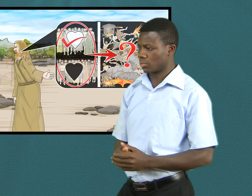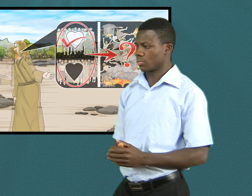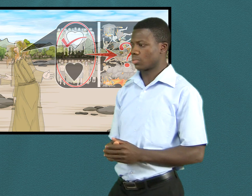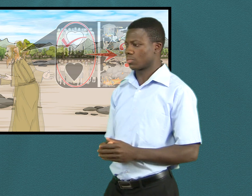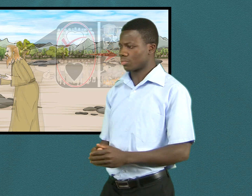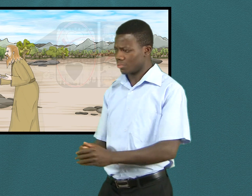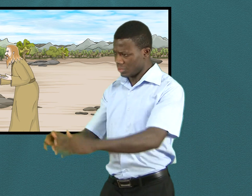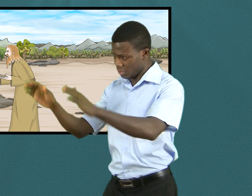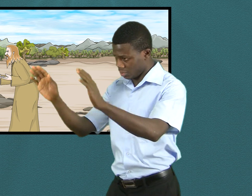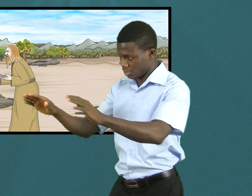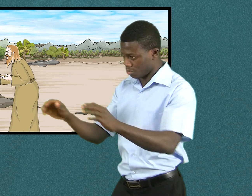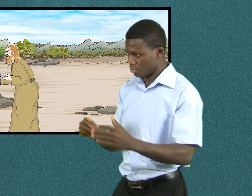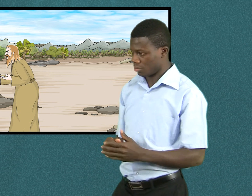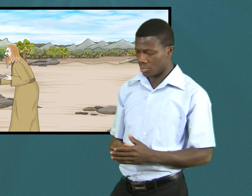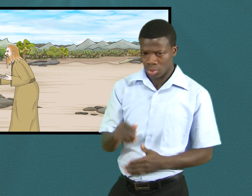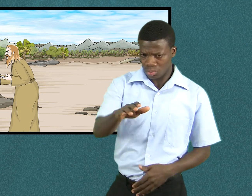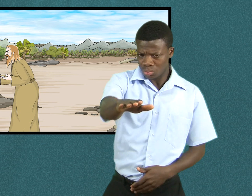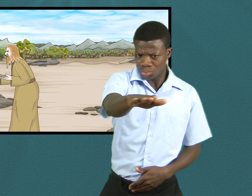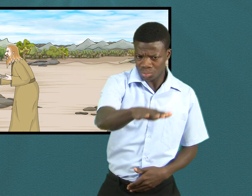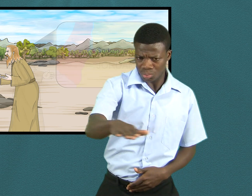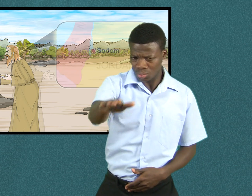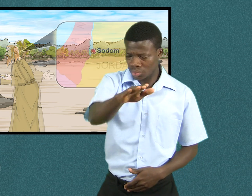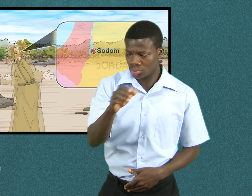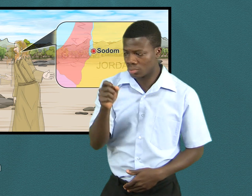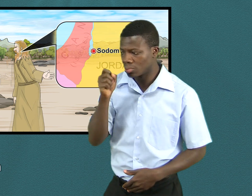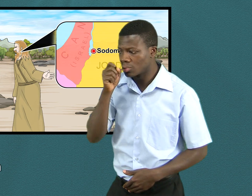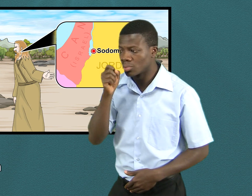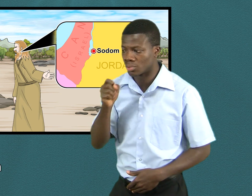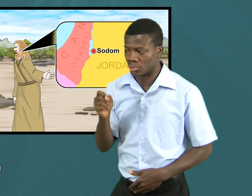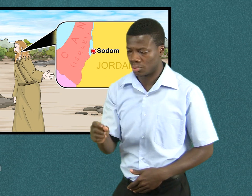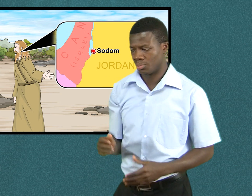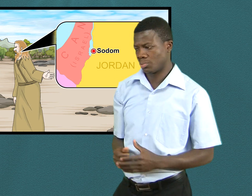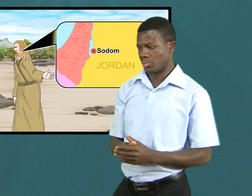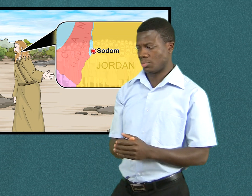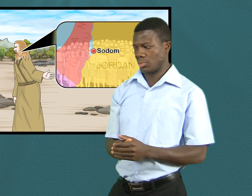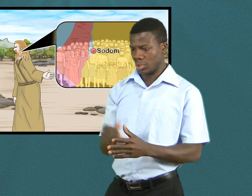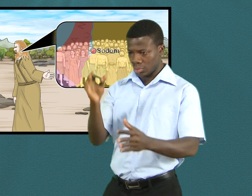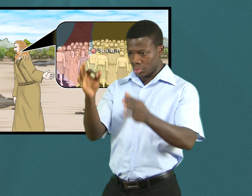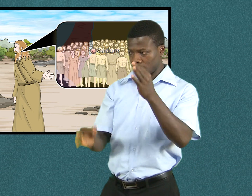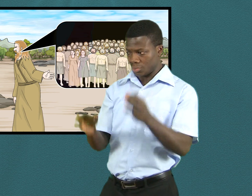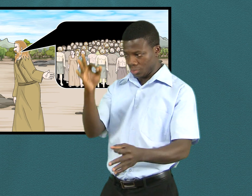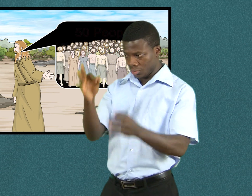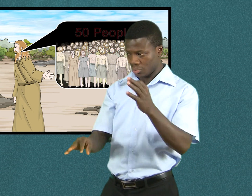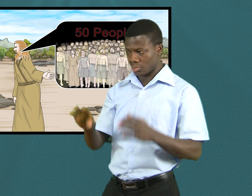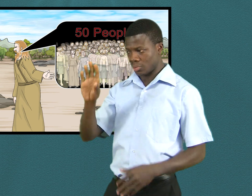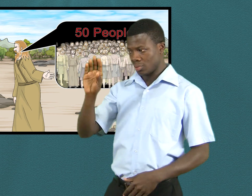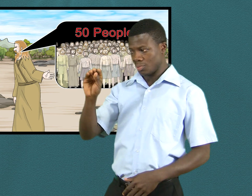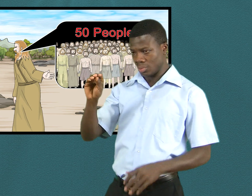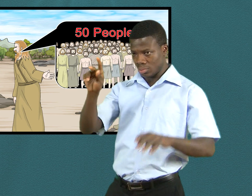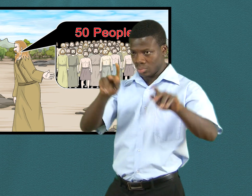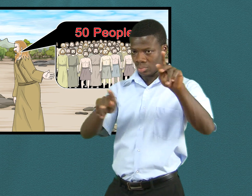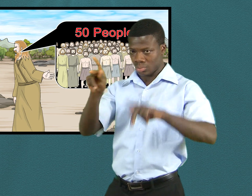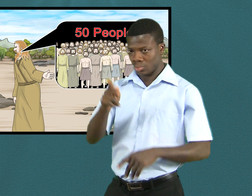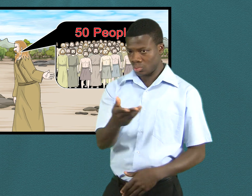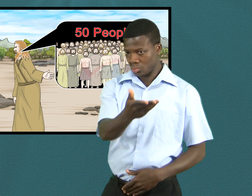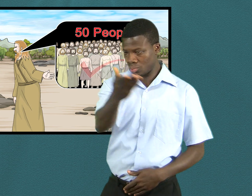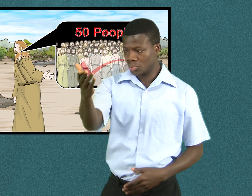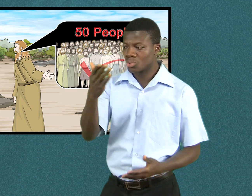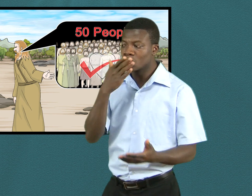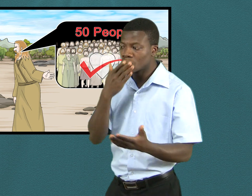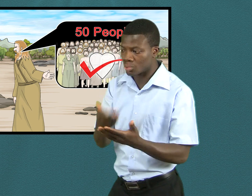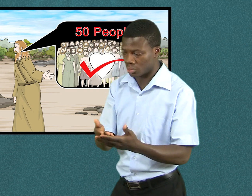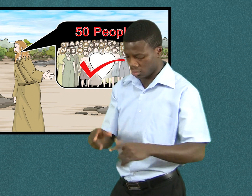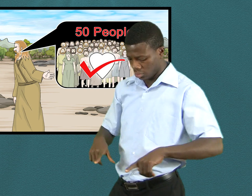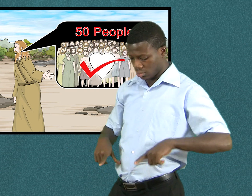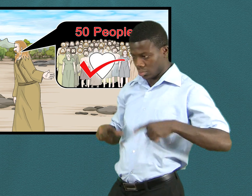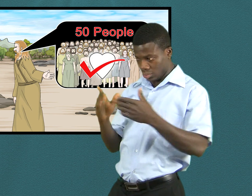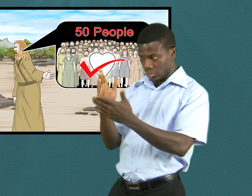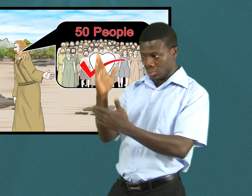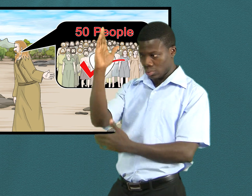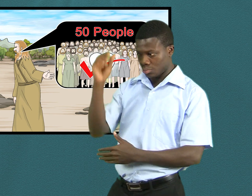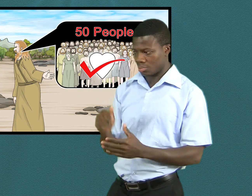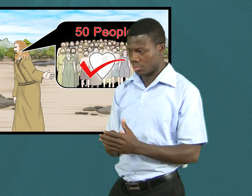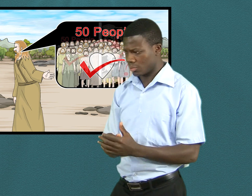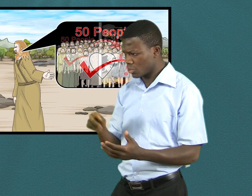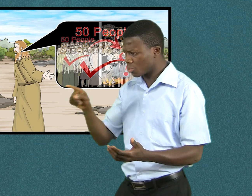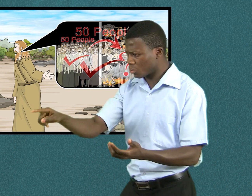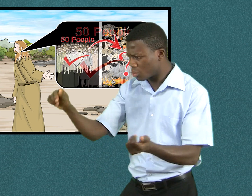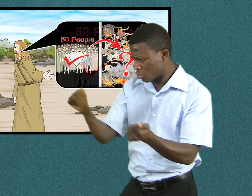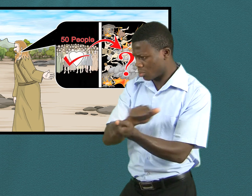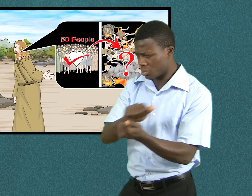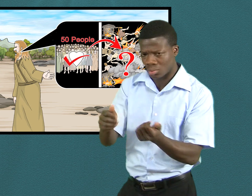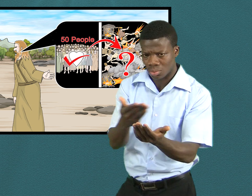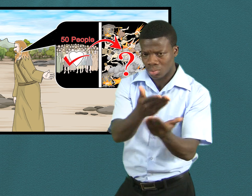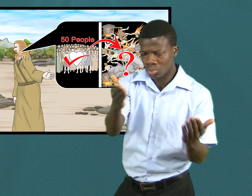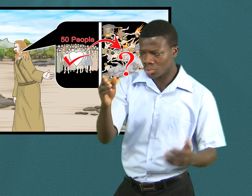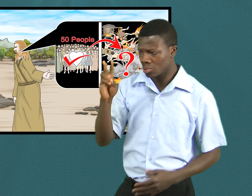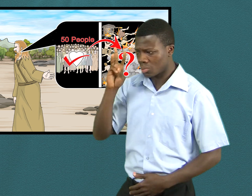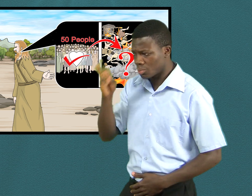What if there are fifty righteous ones in the city?